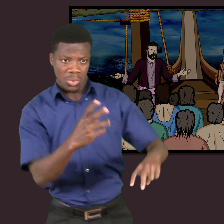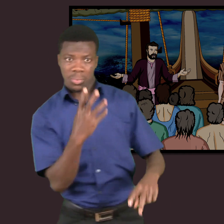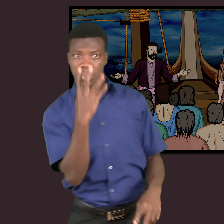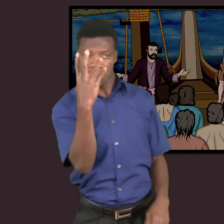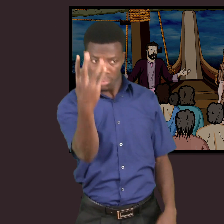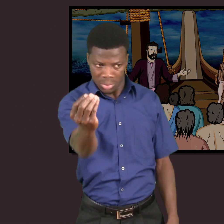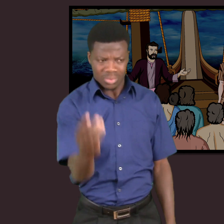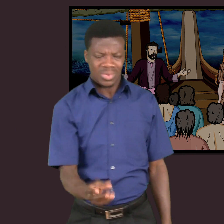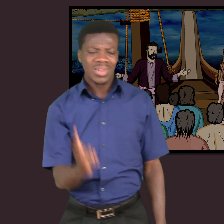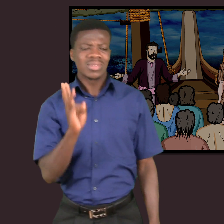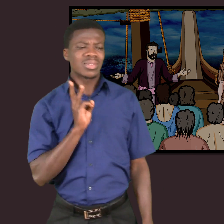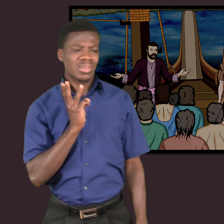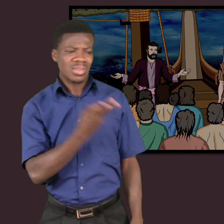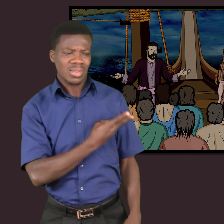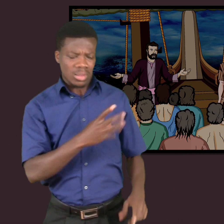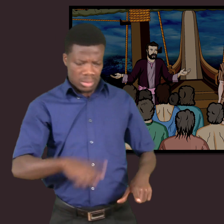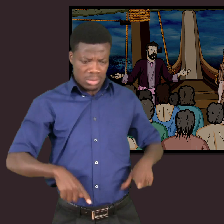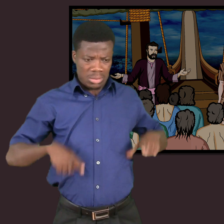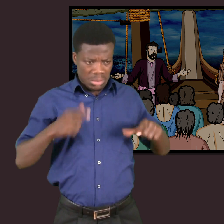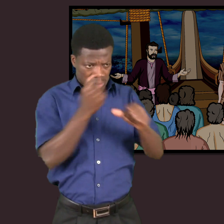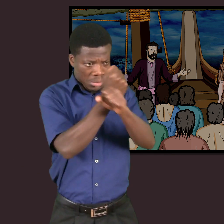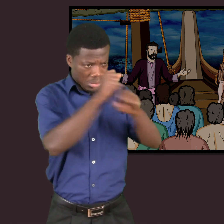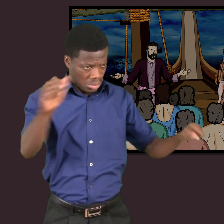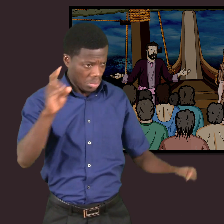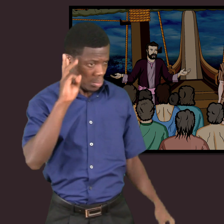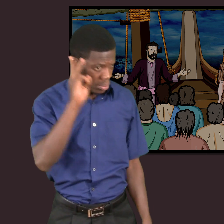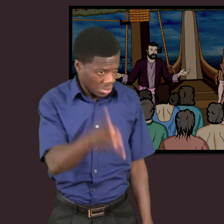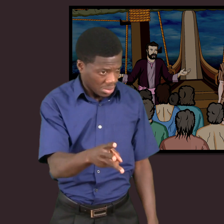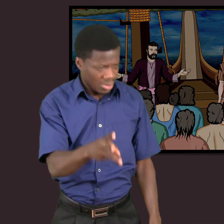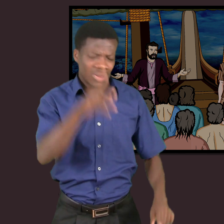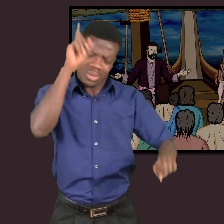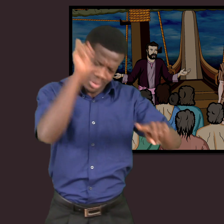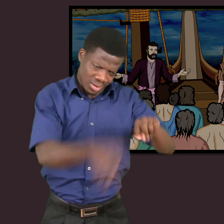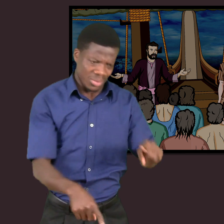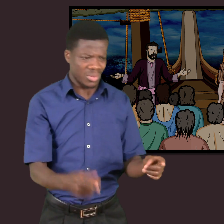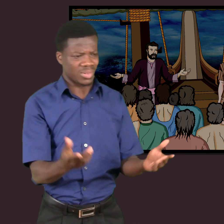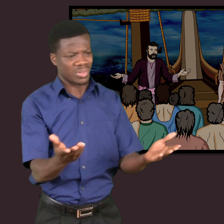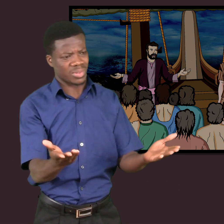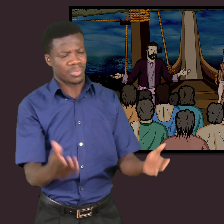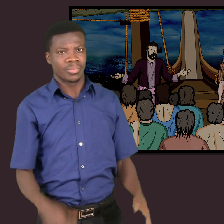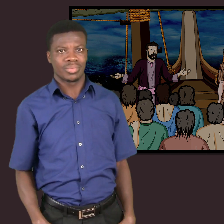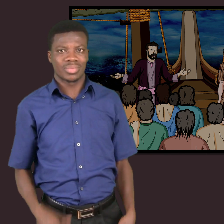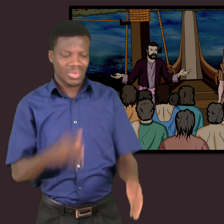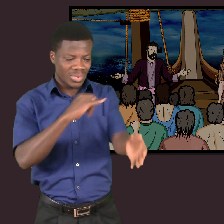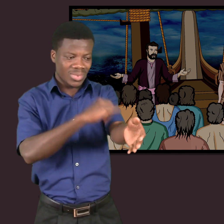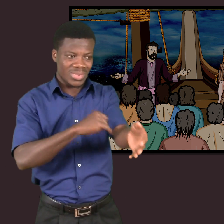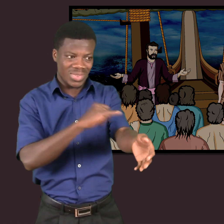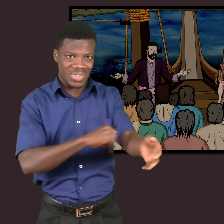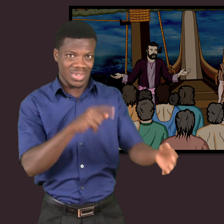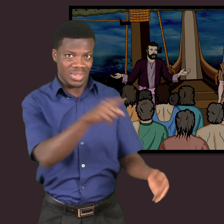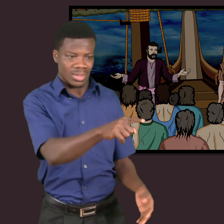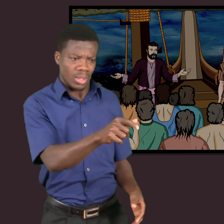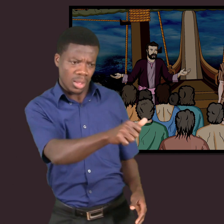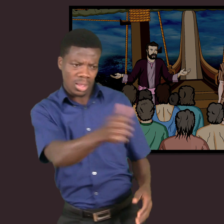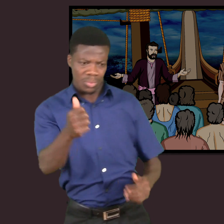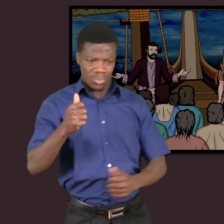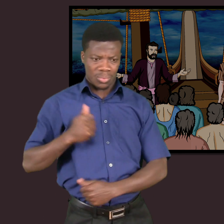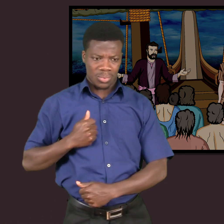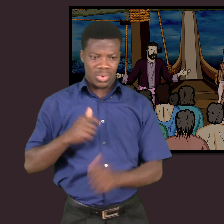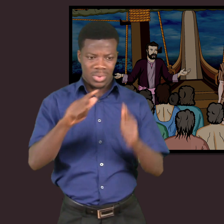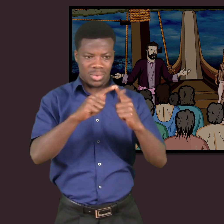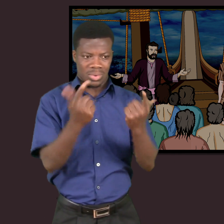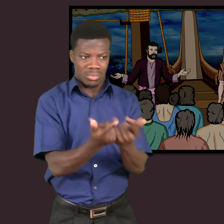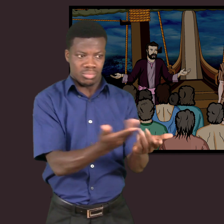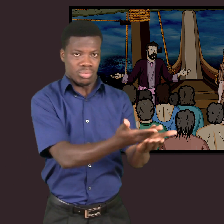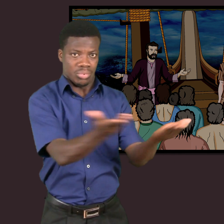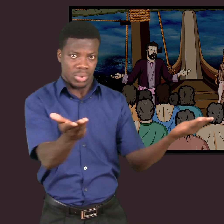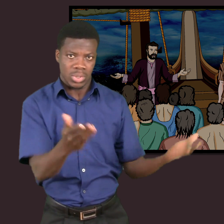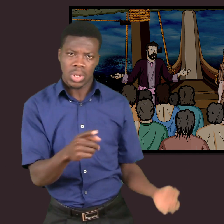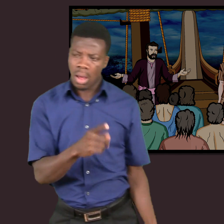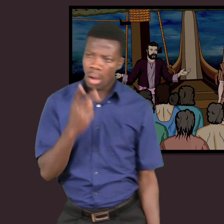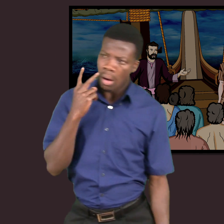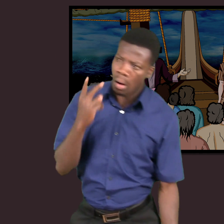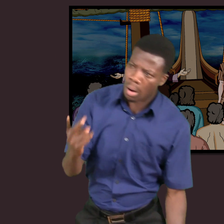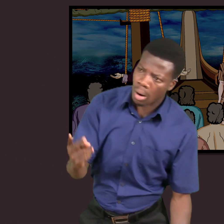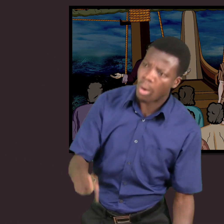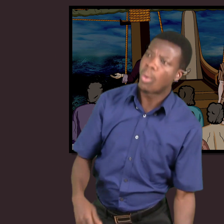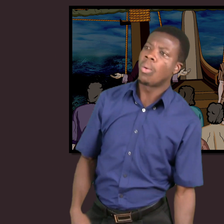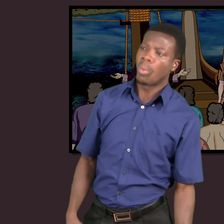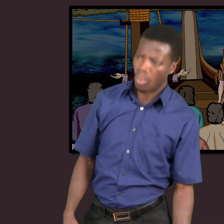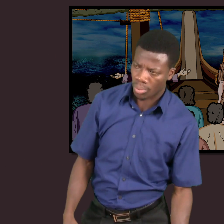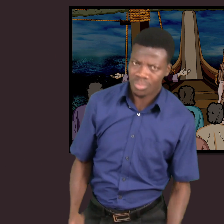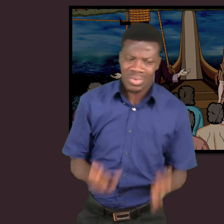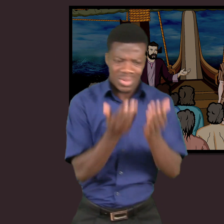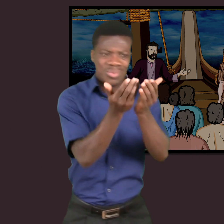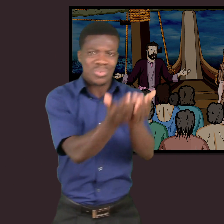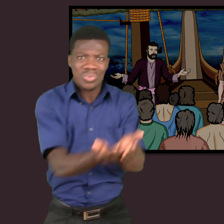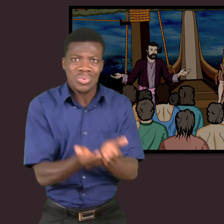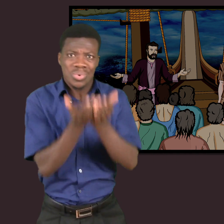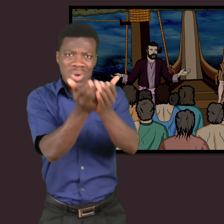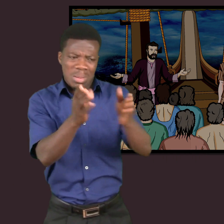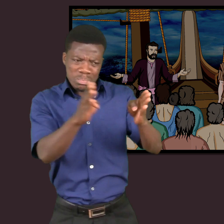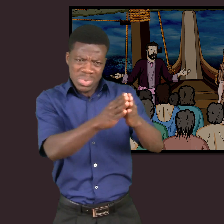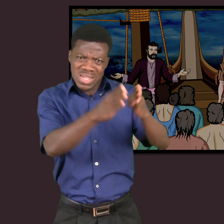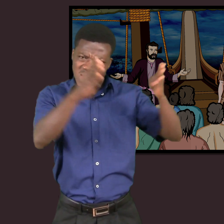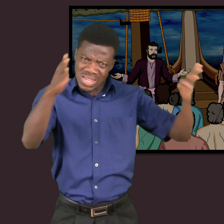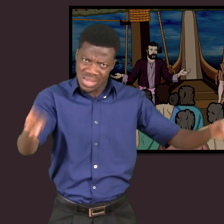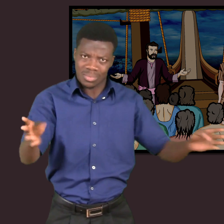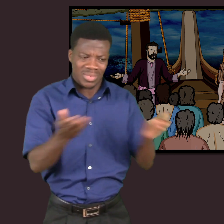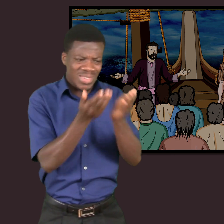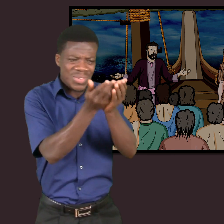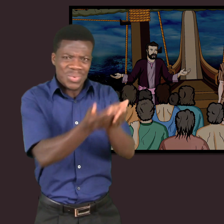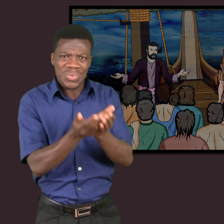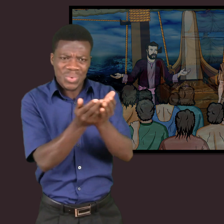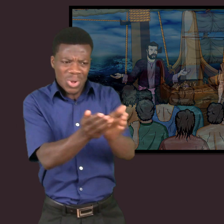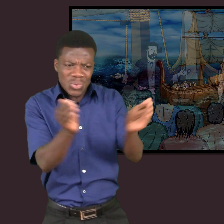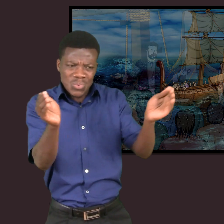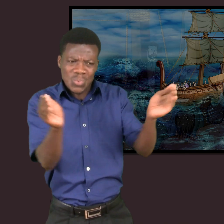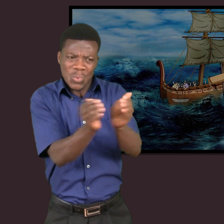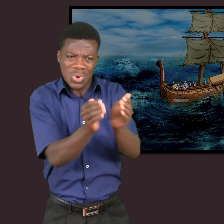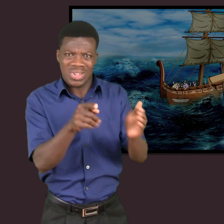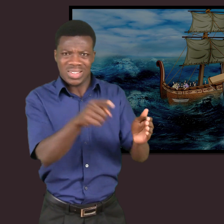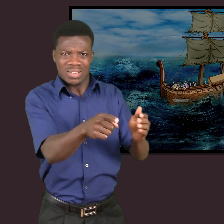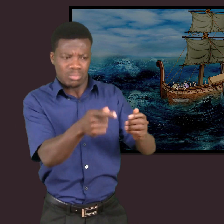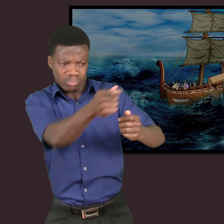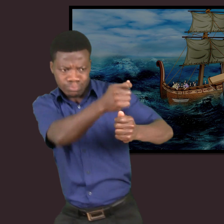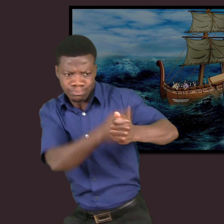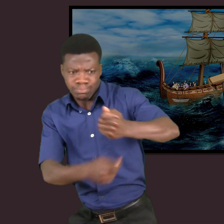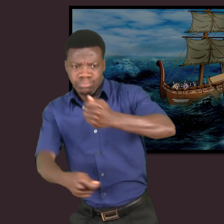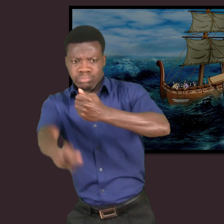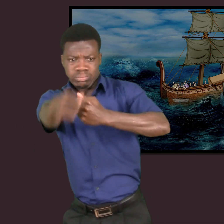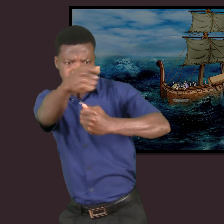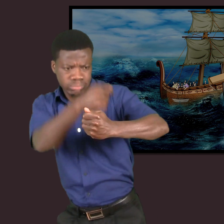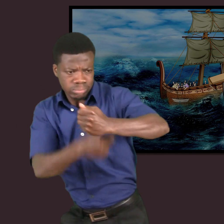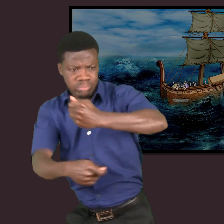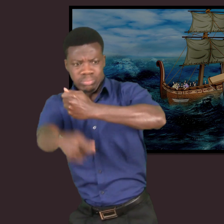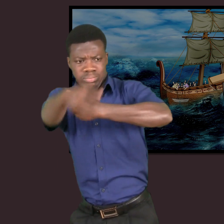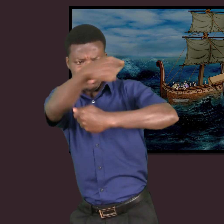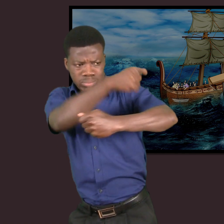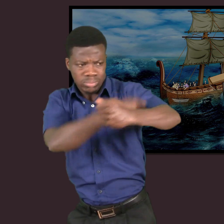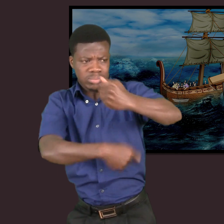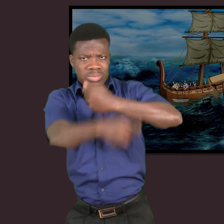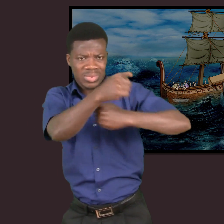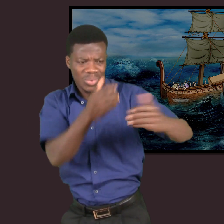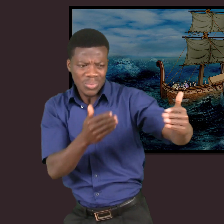So the soldiers cut the ropes to the lifeboat and set it adrift.